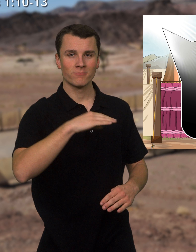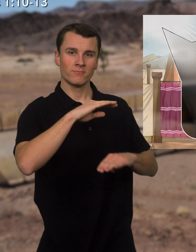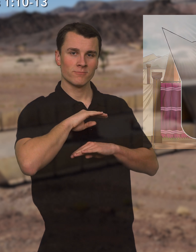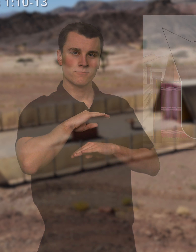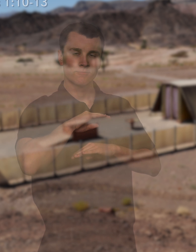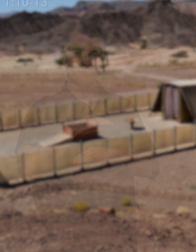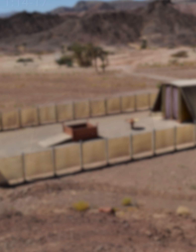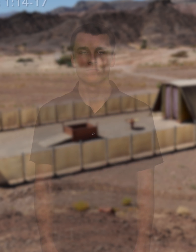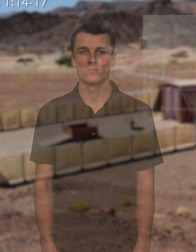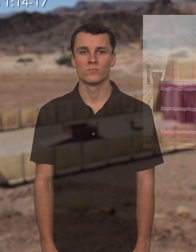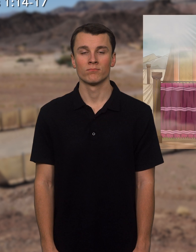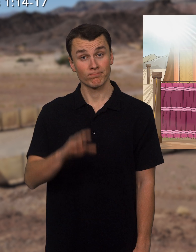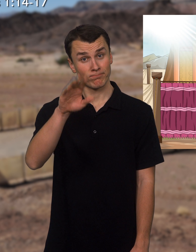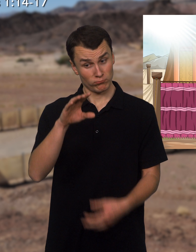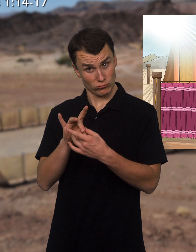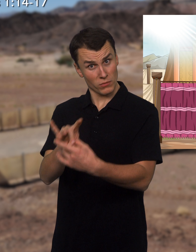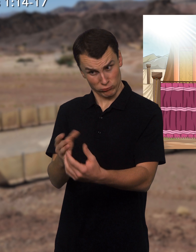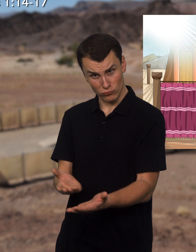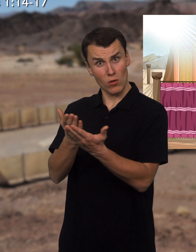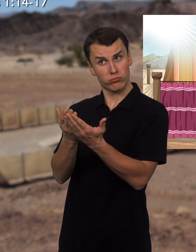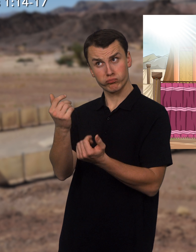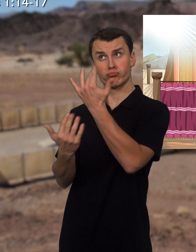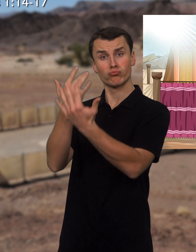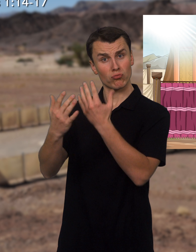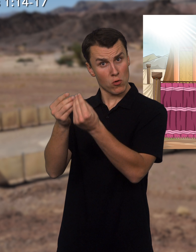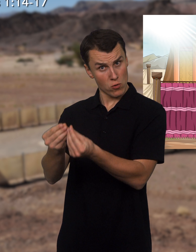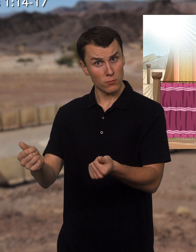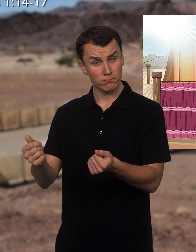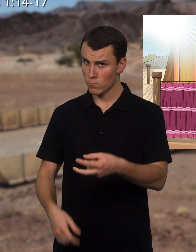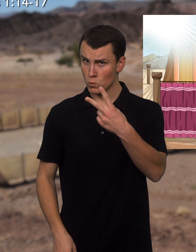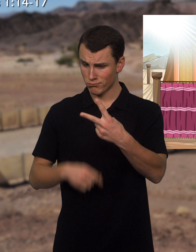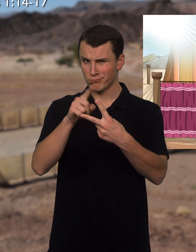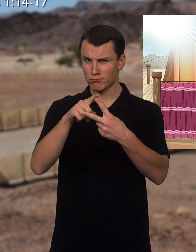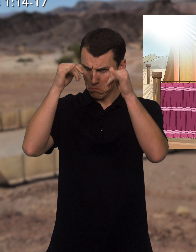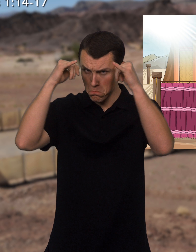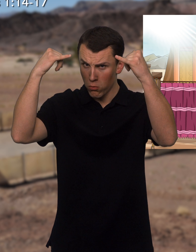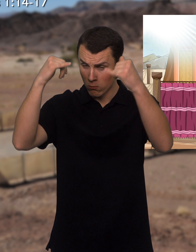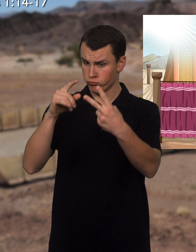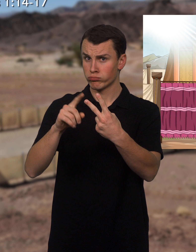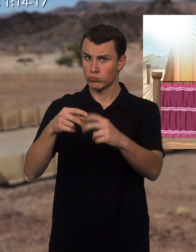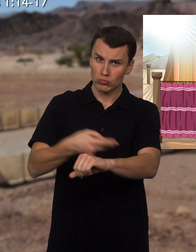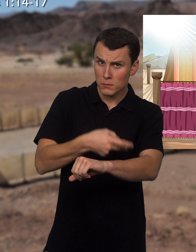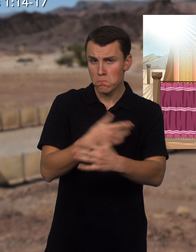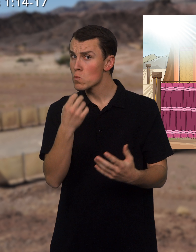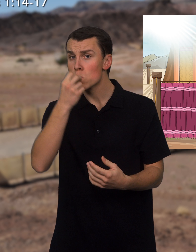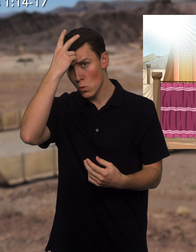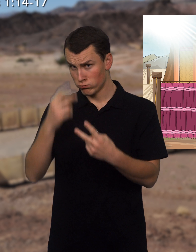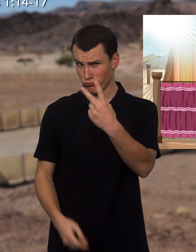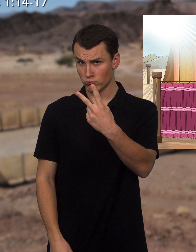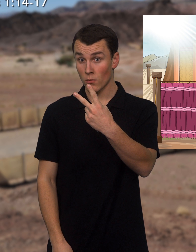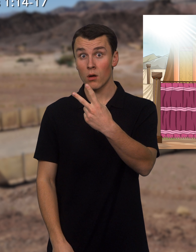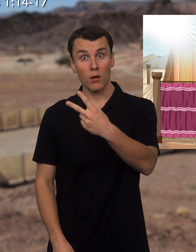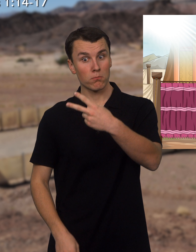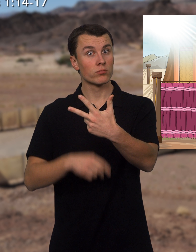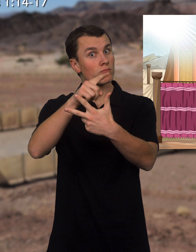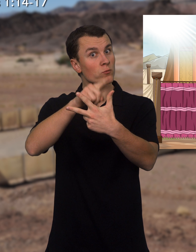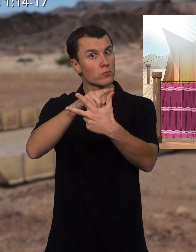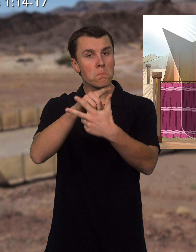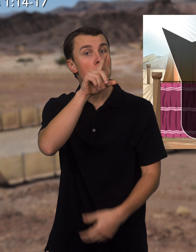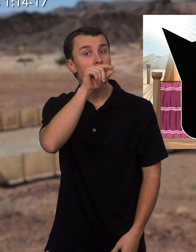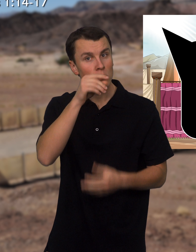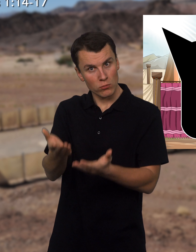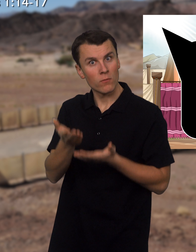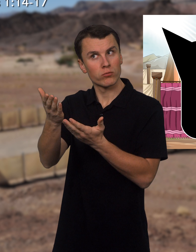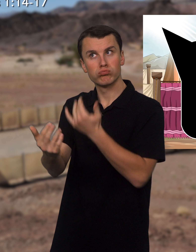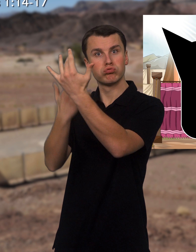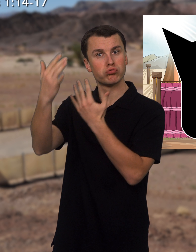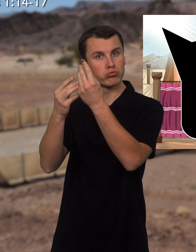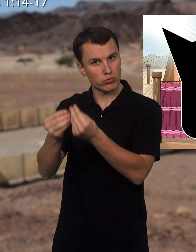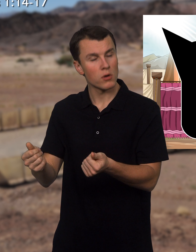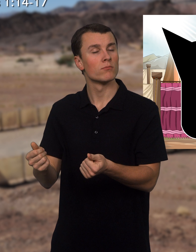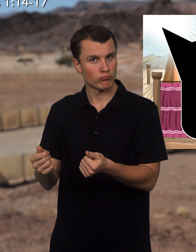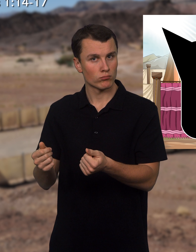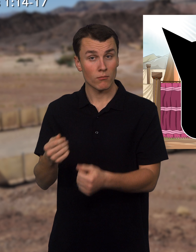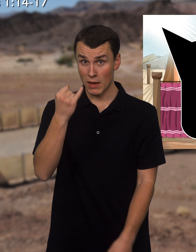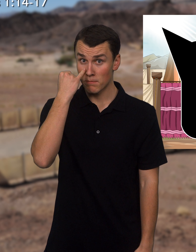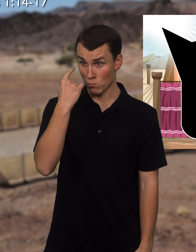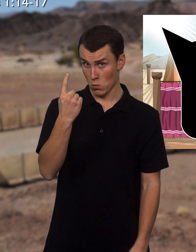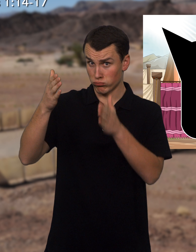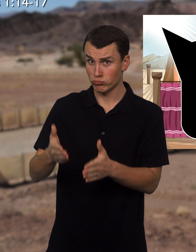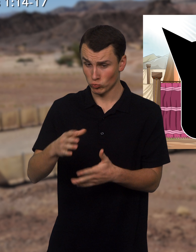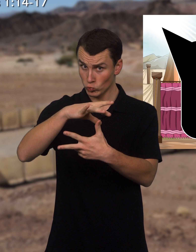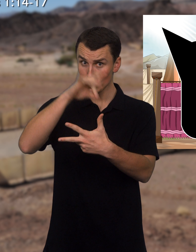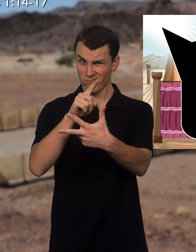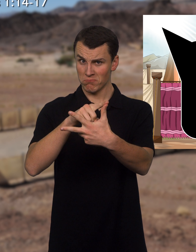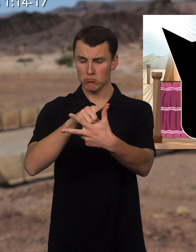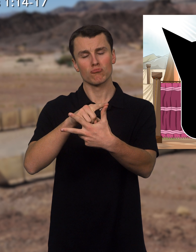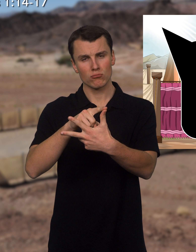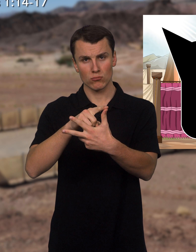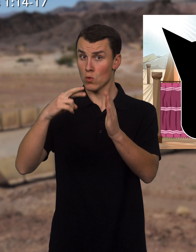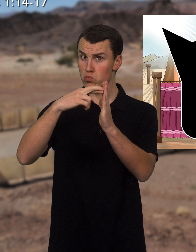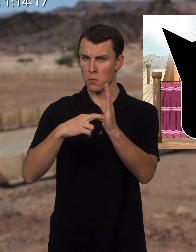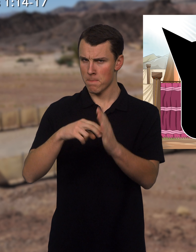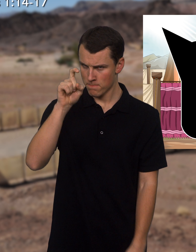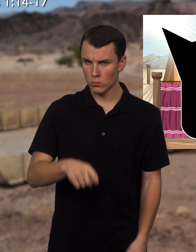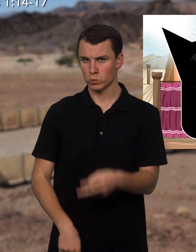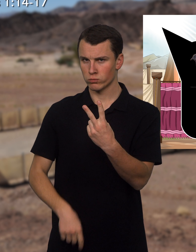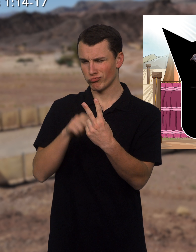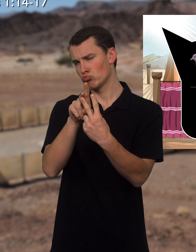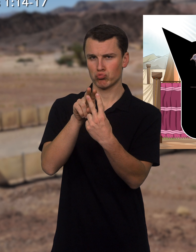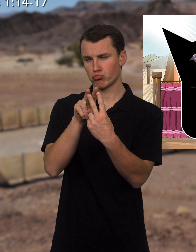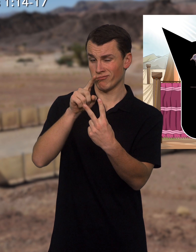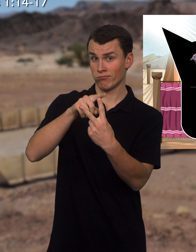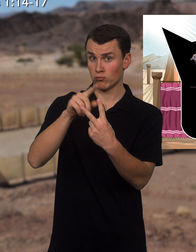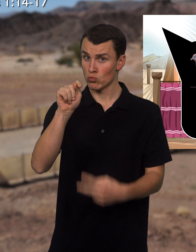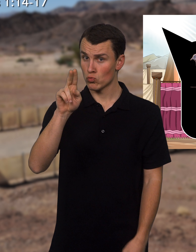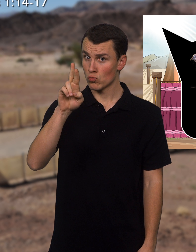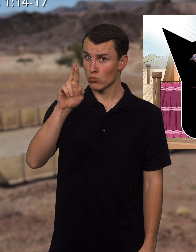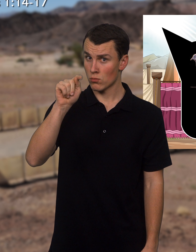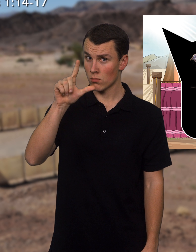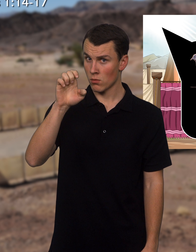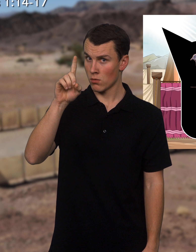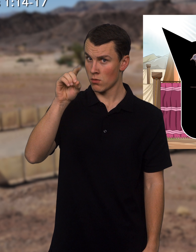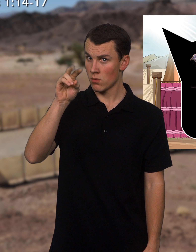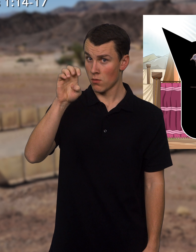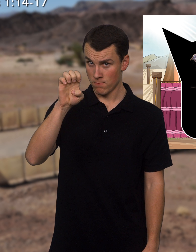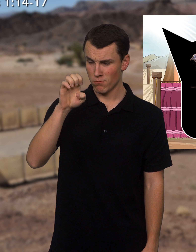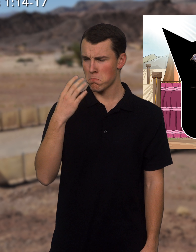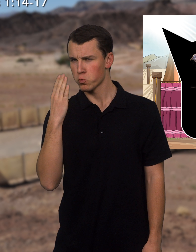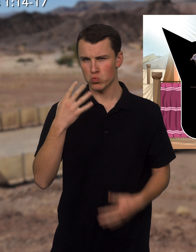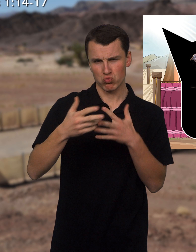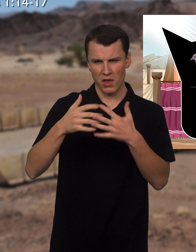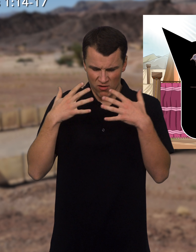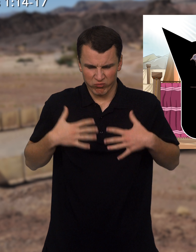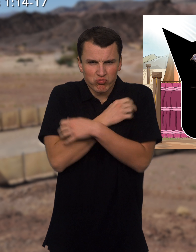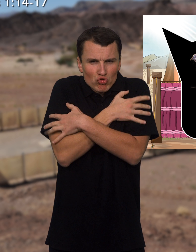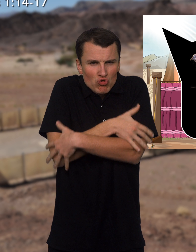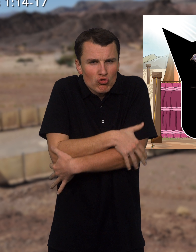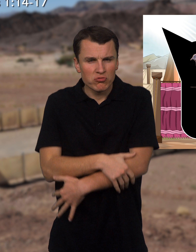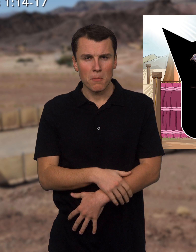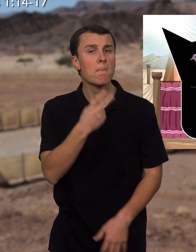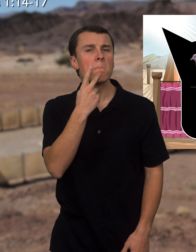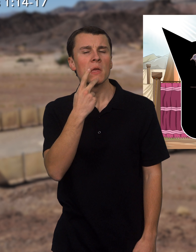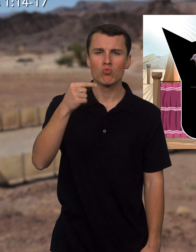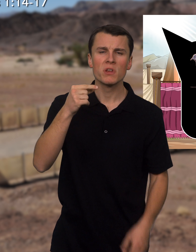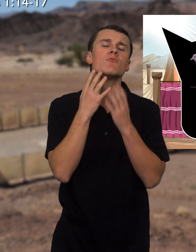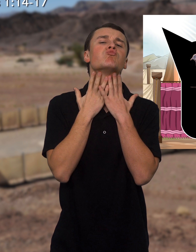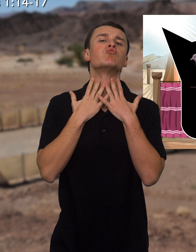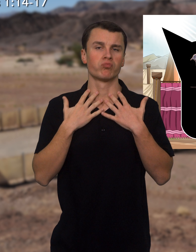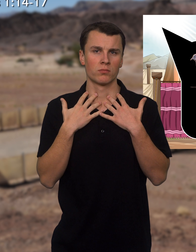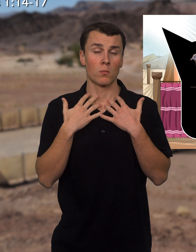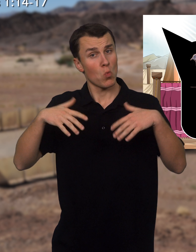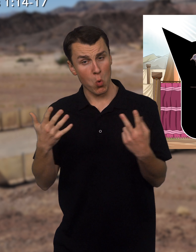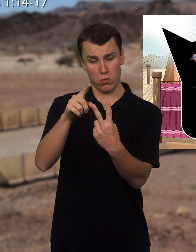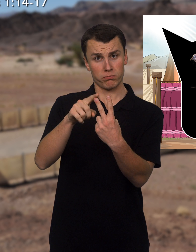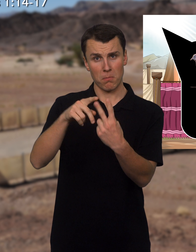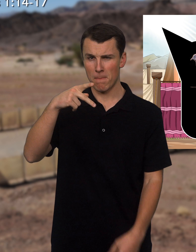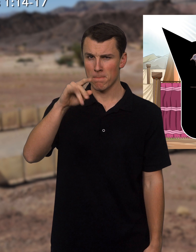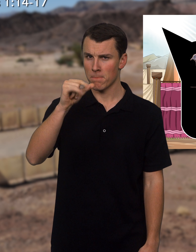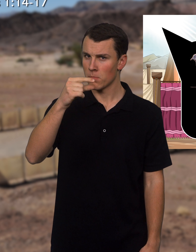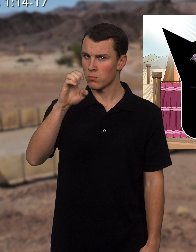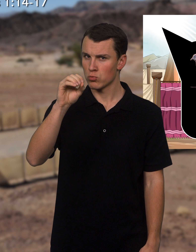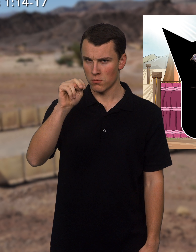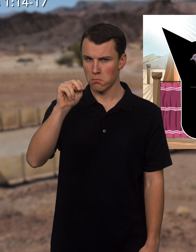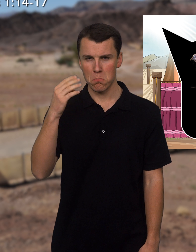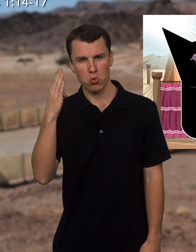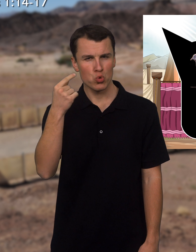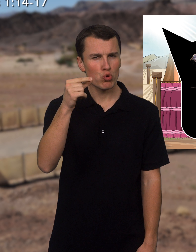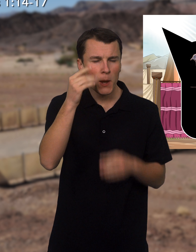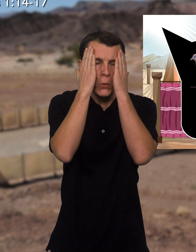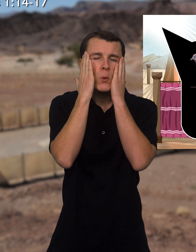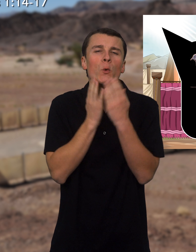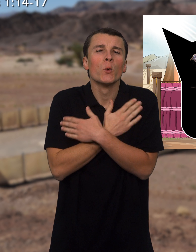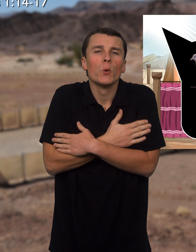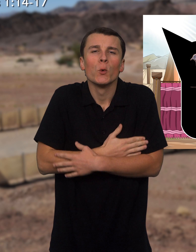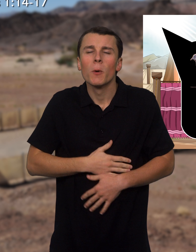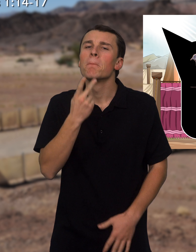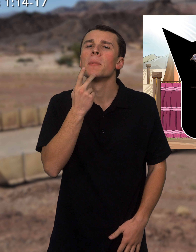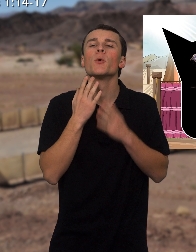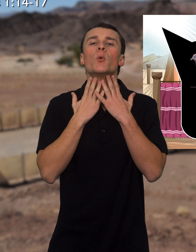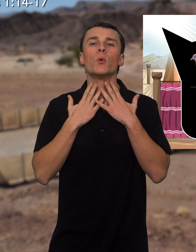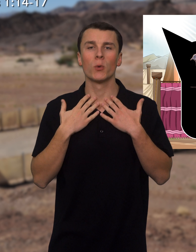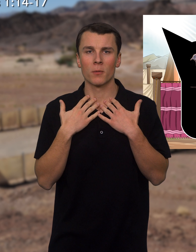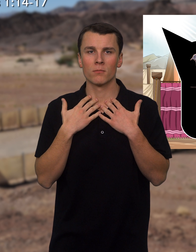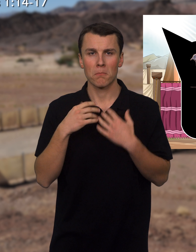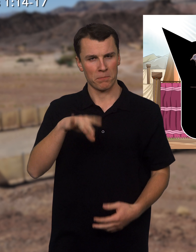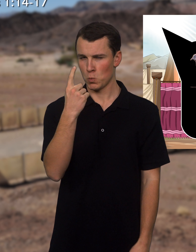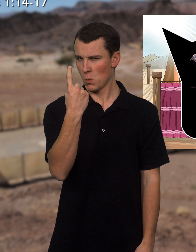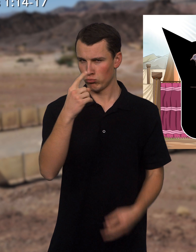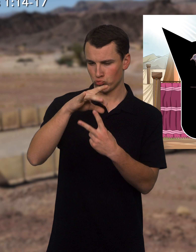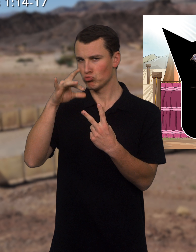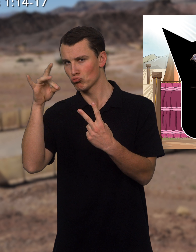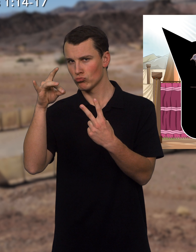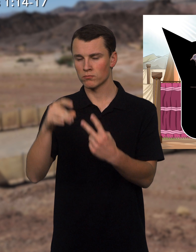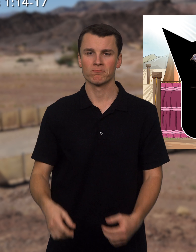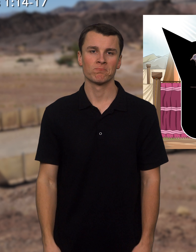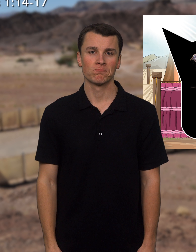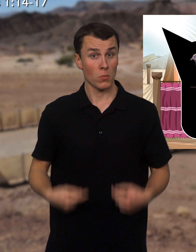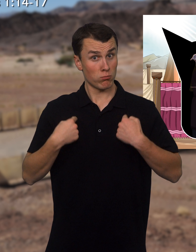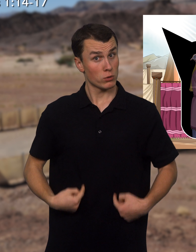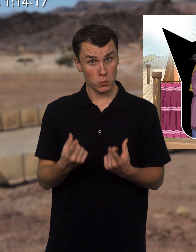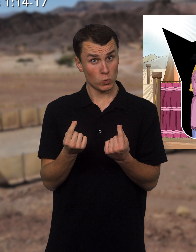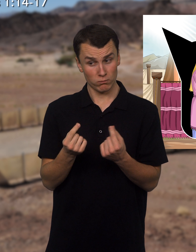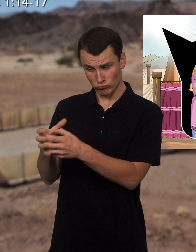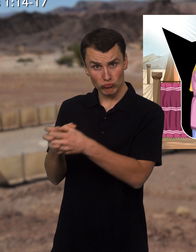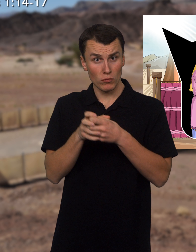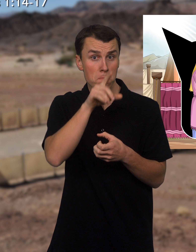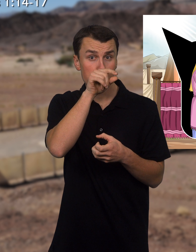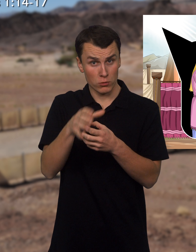If, instead, one’s offering to the LORD is a burnt offering of birds, he is to present a turtledove or a young pigeon.